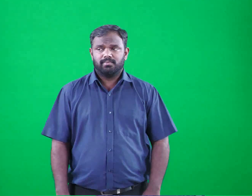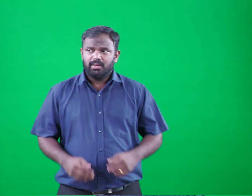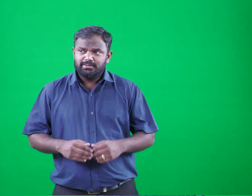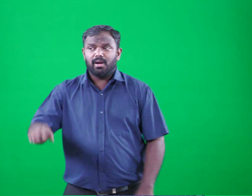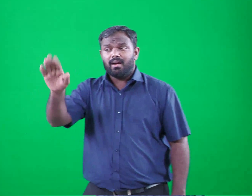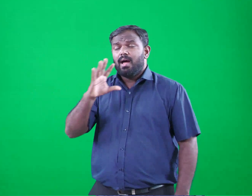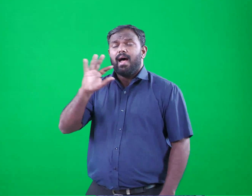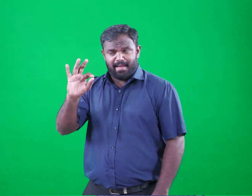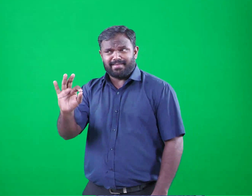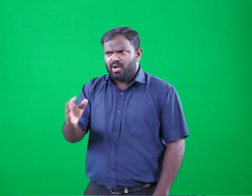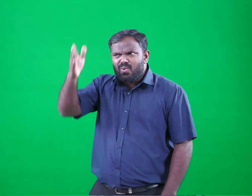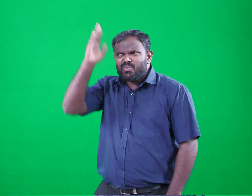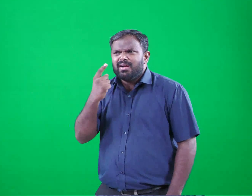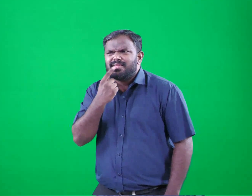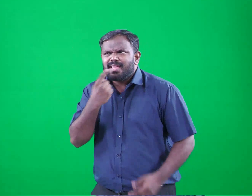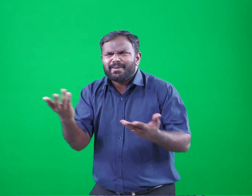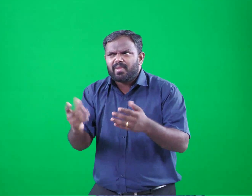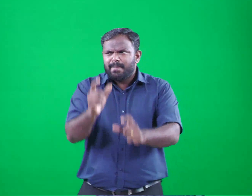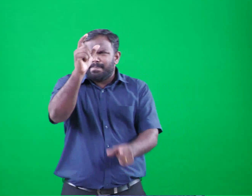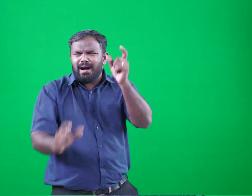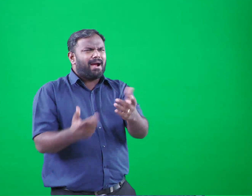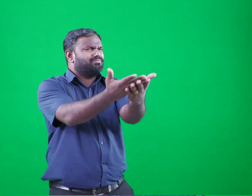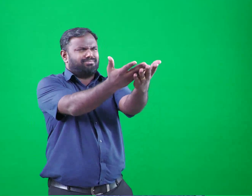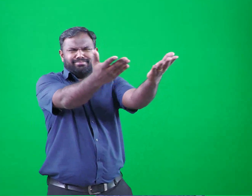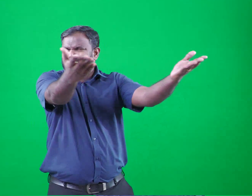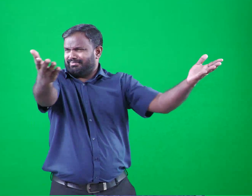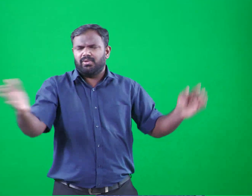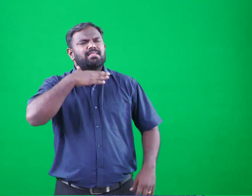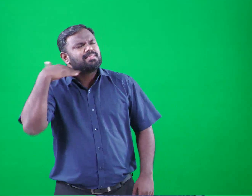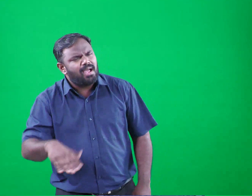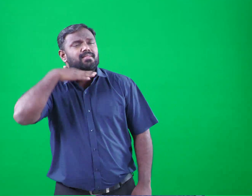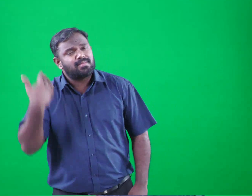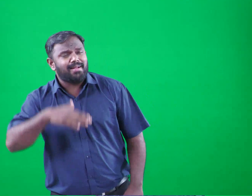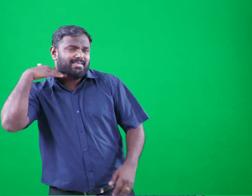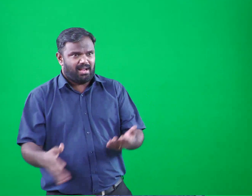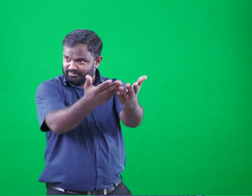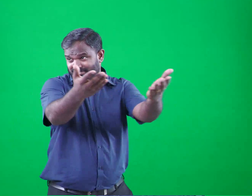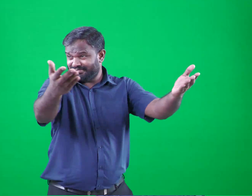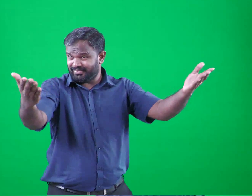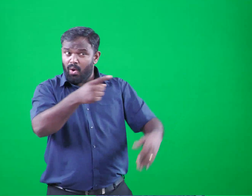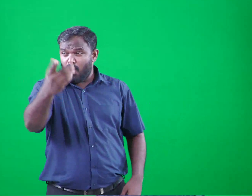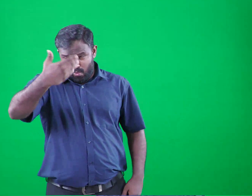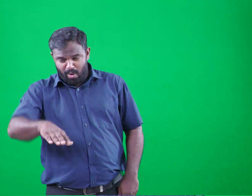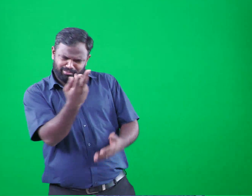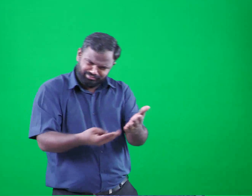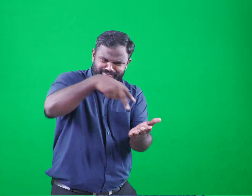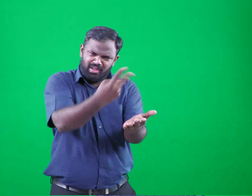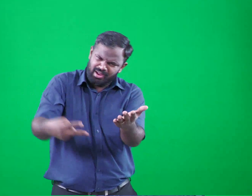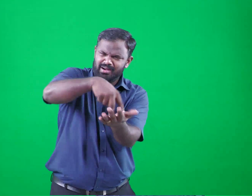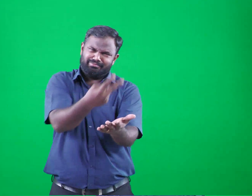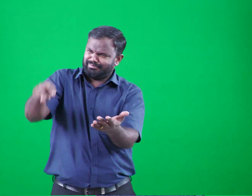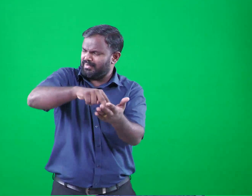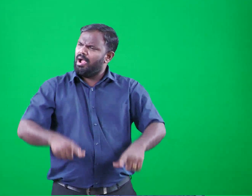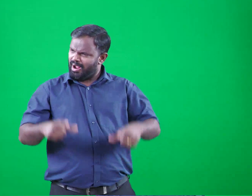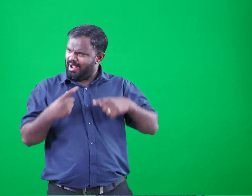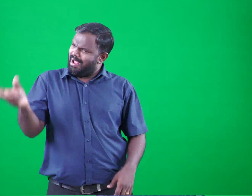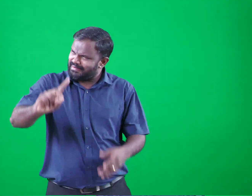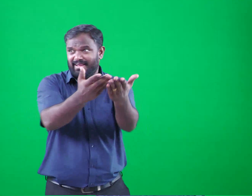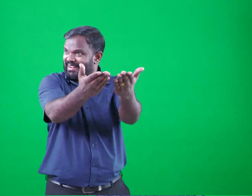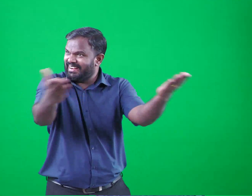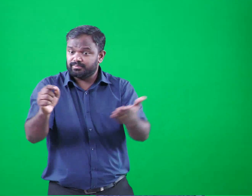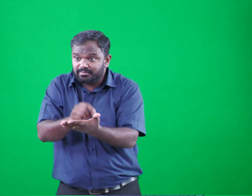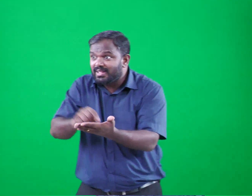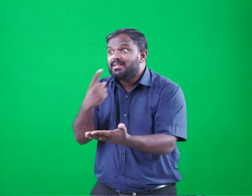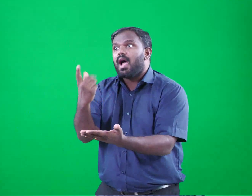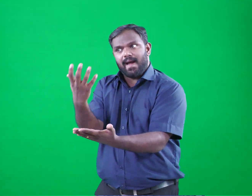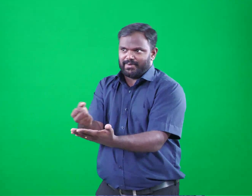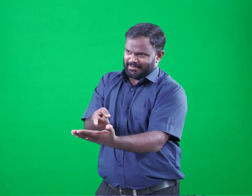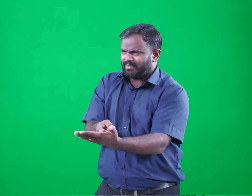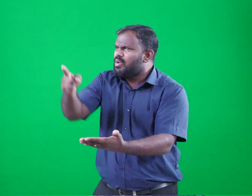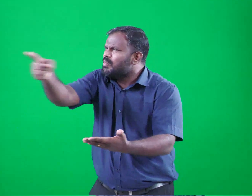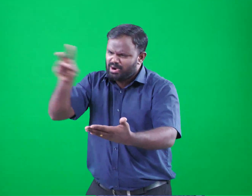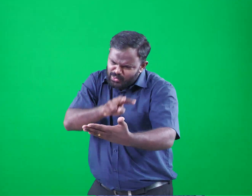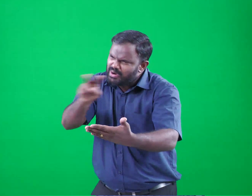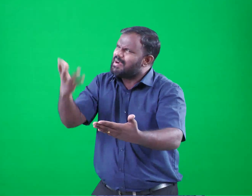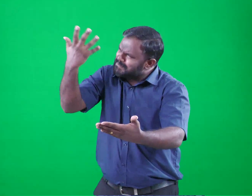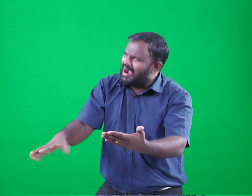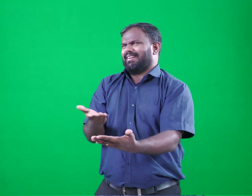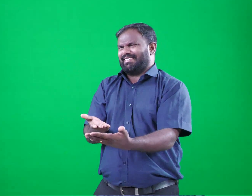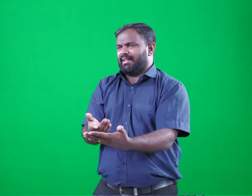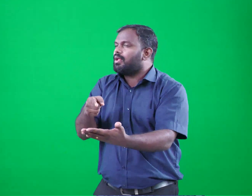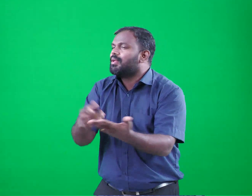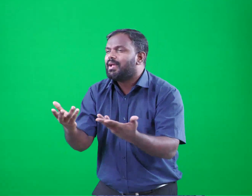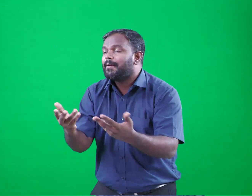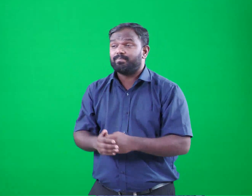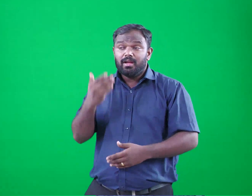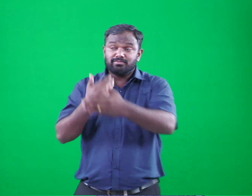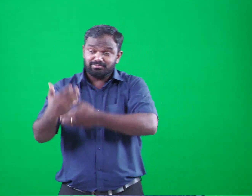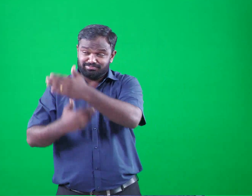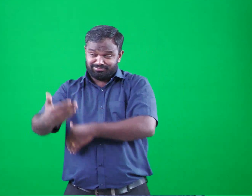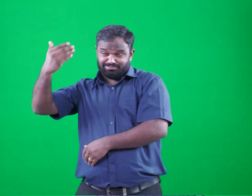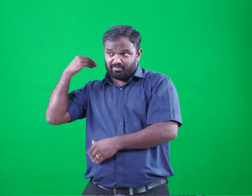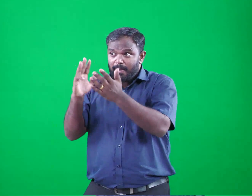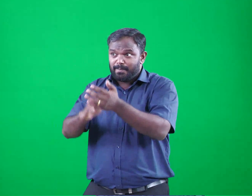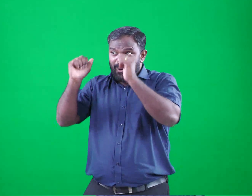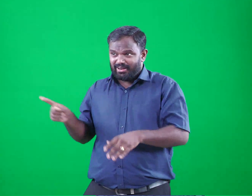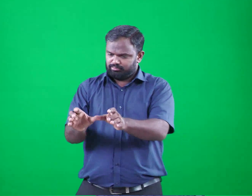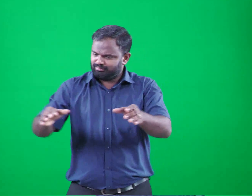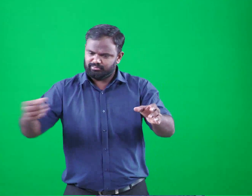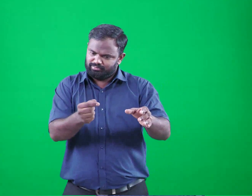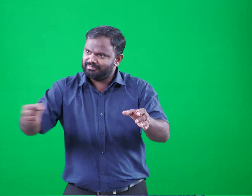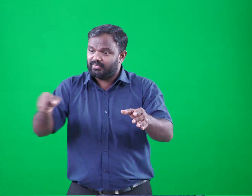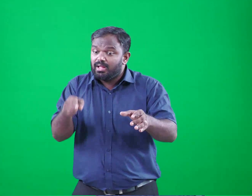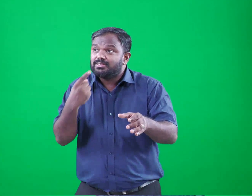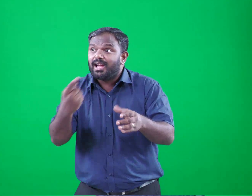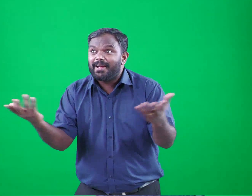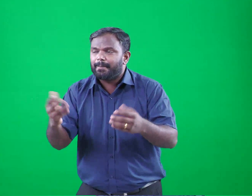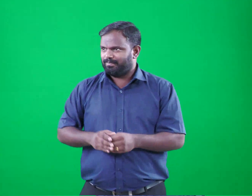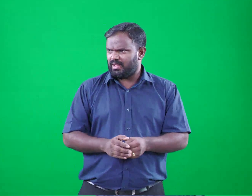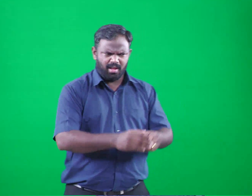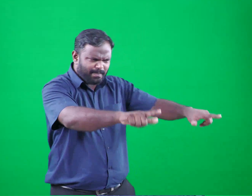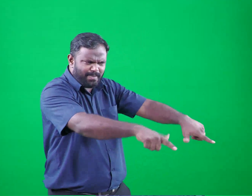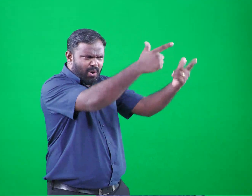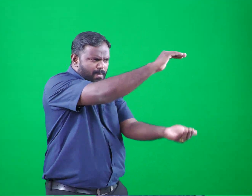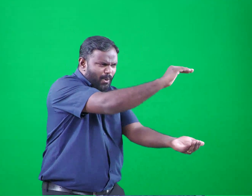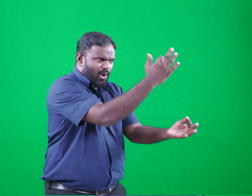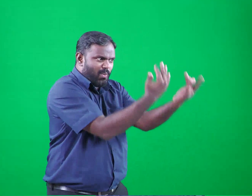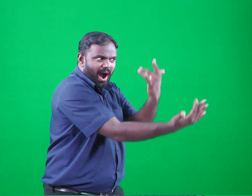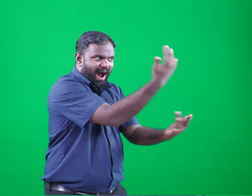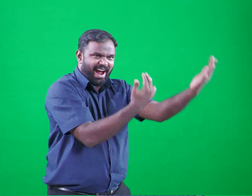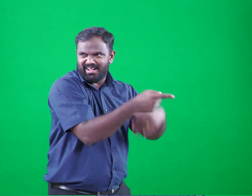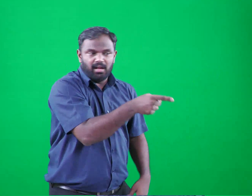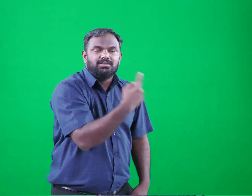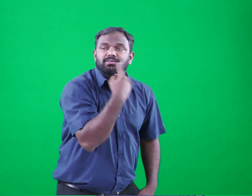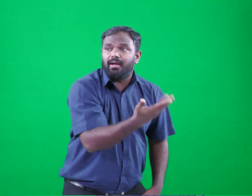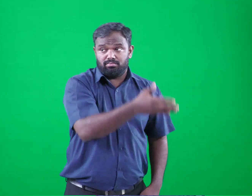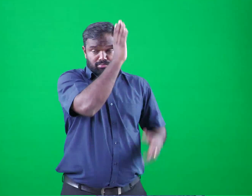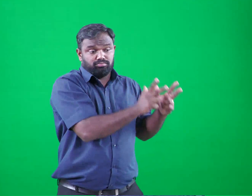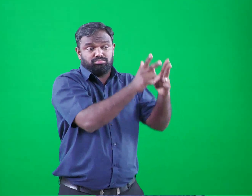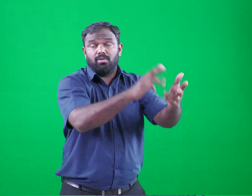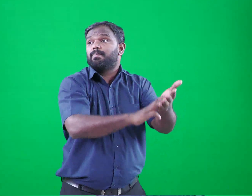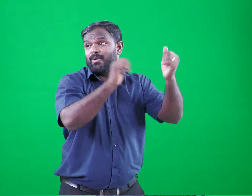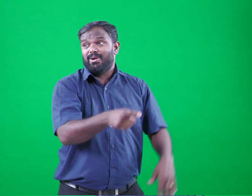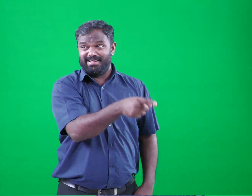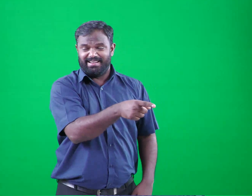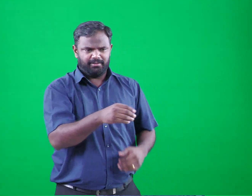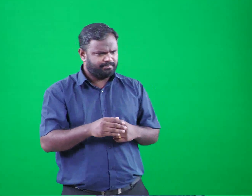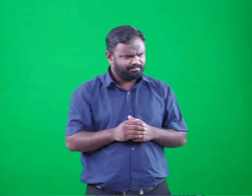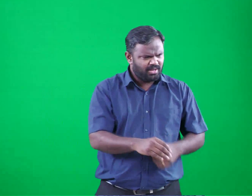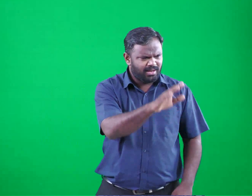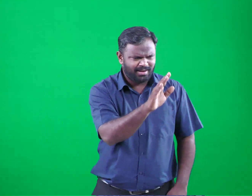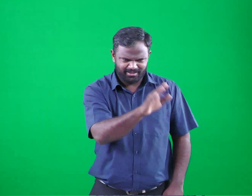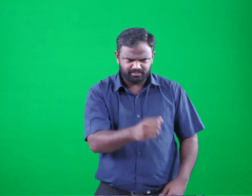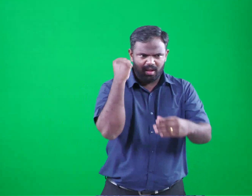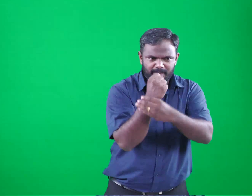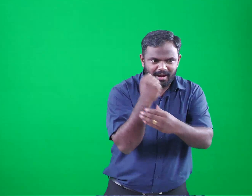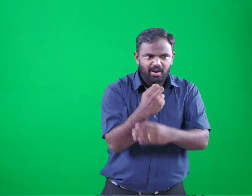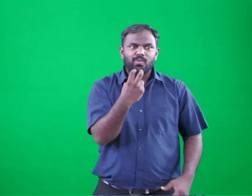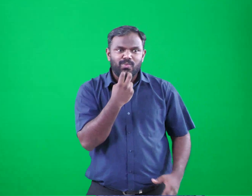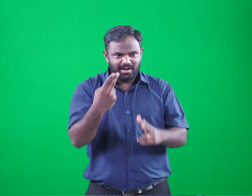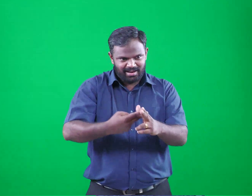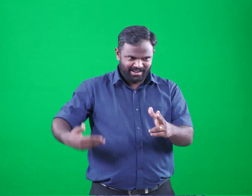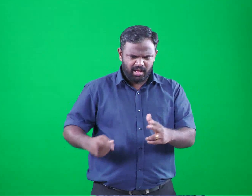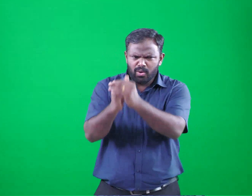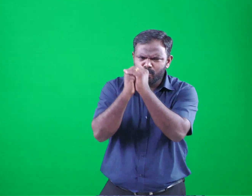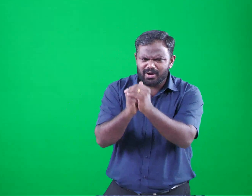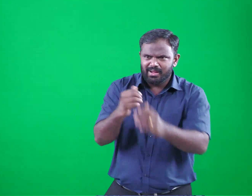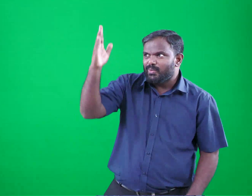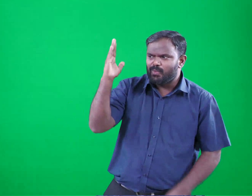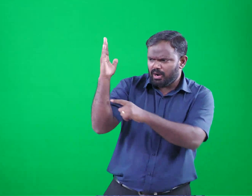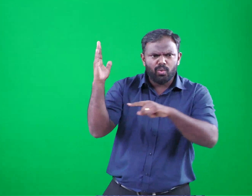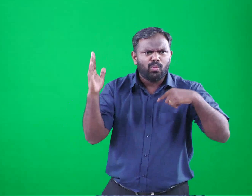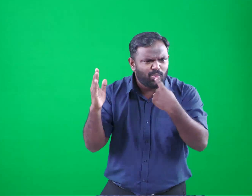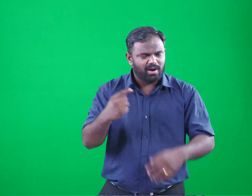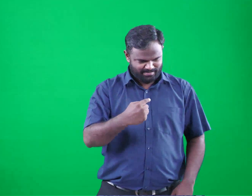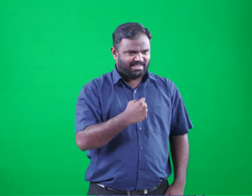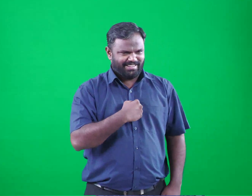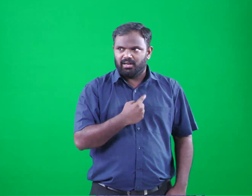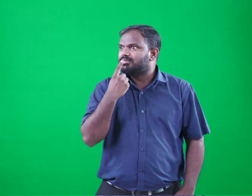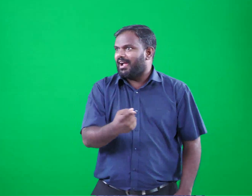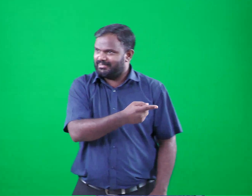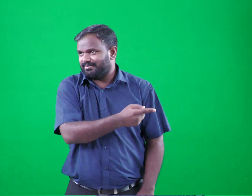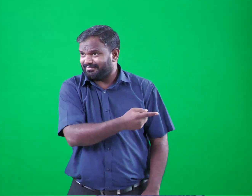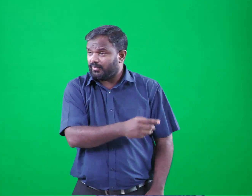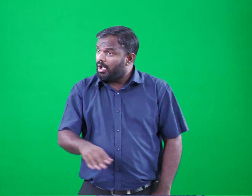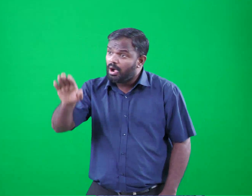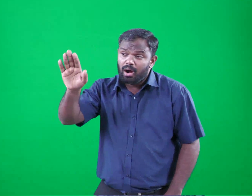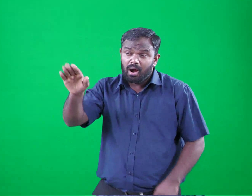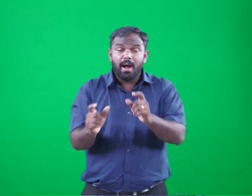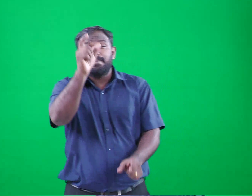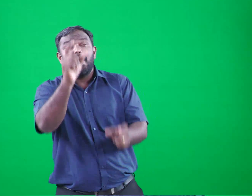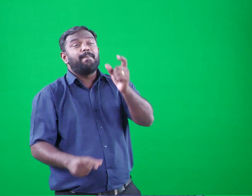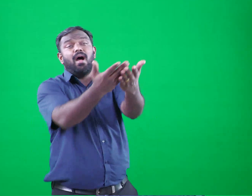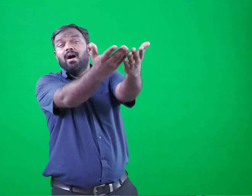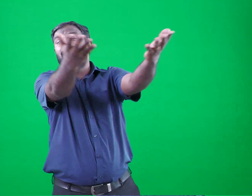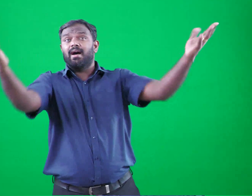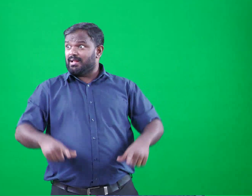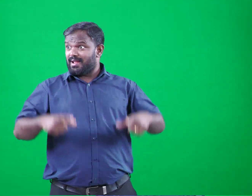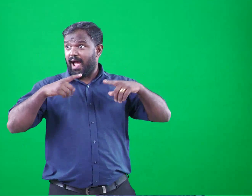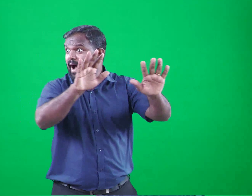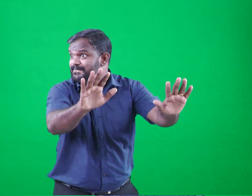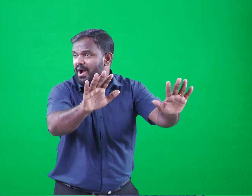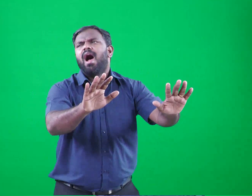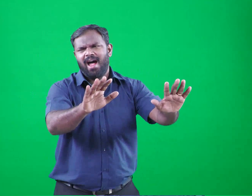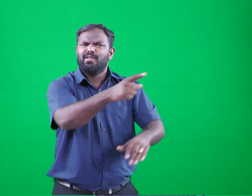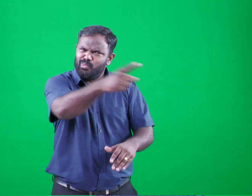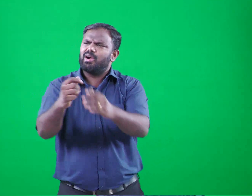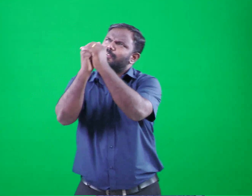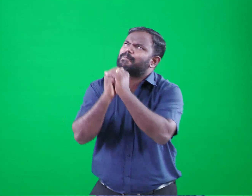But concerning the dead rising, have you not read about the burning bush in the Book of Moses, how God told him, ' I am the God of Abraham, the God of Isaac, and the God of Jacob '?